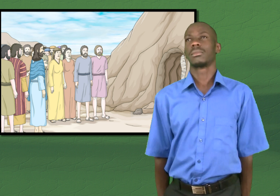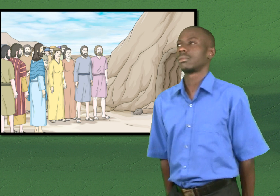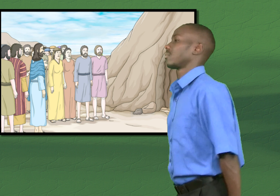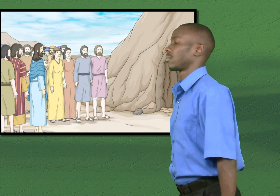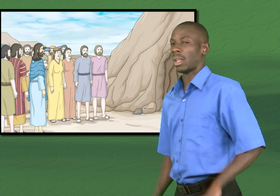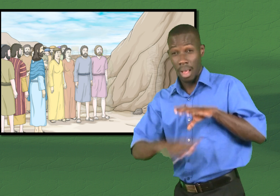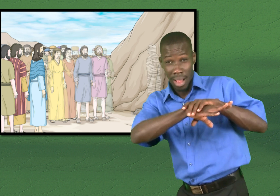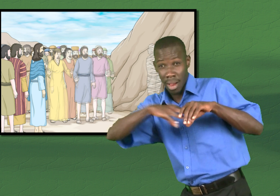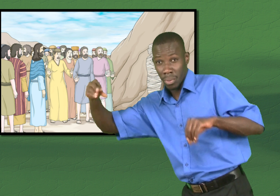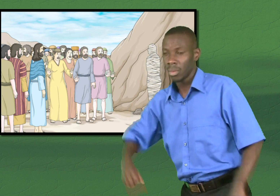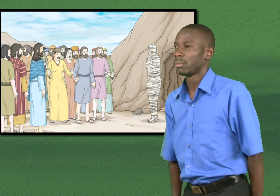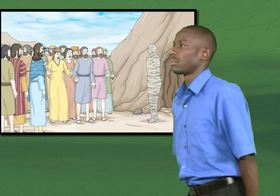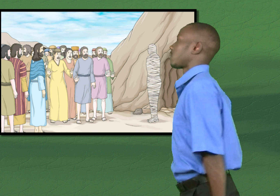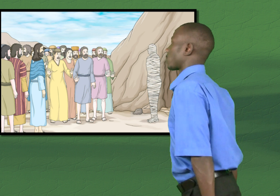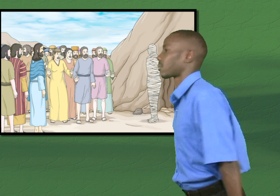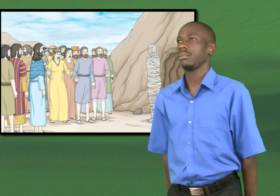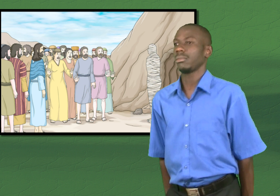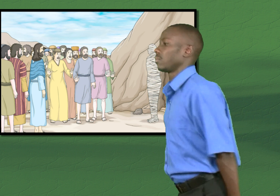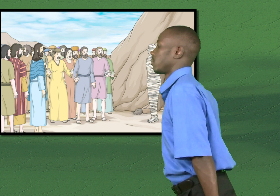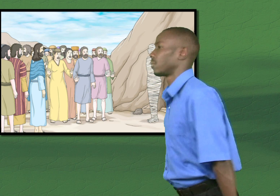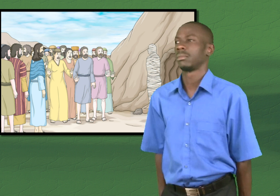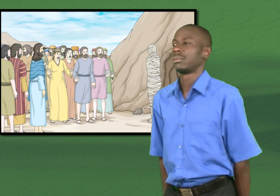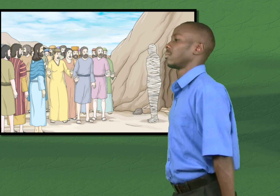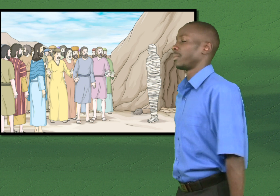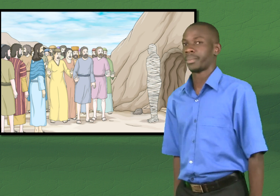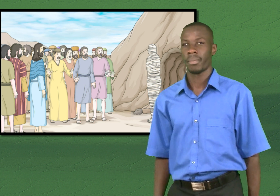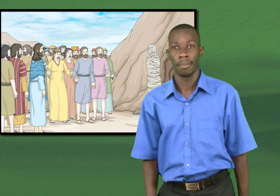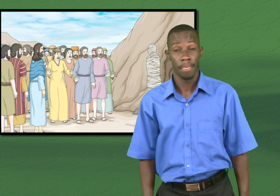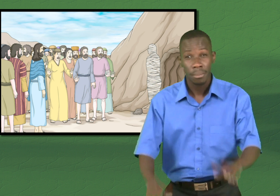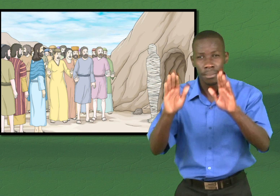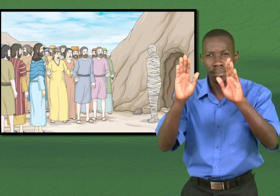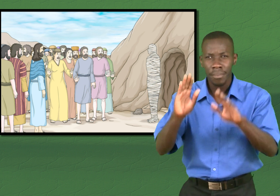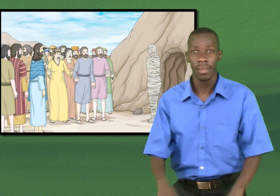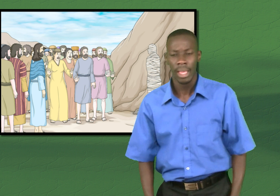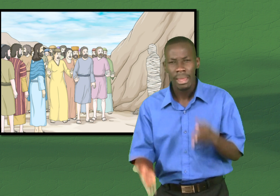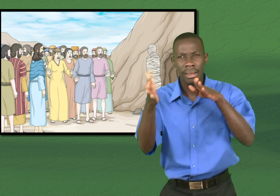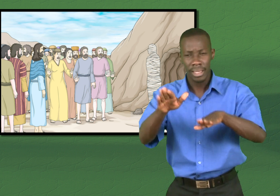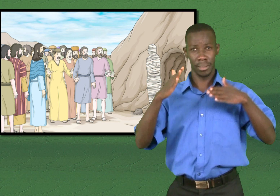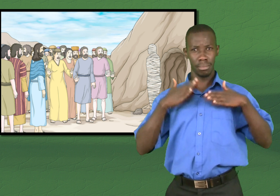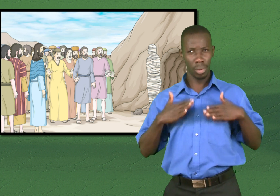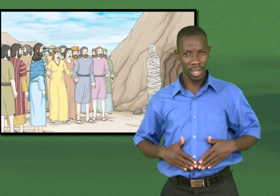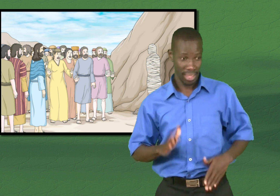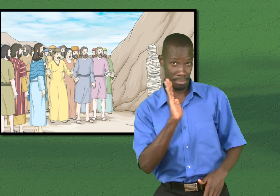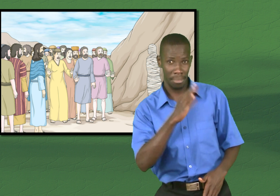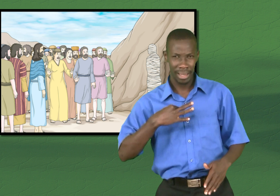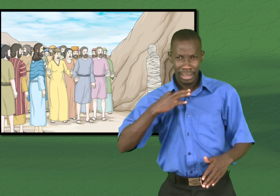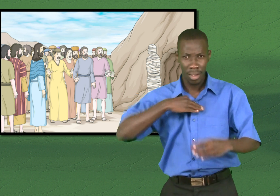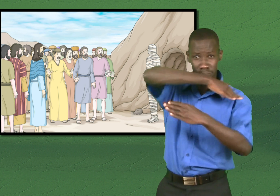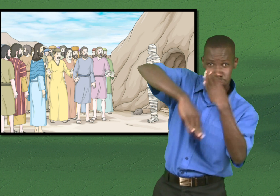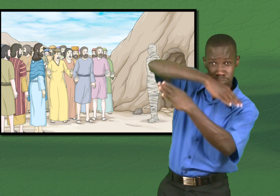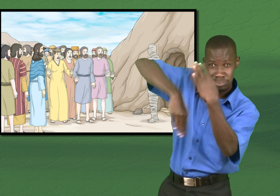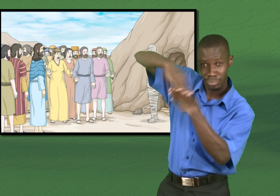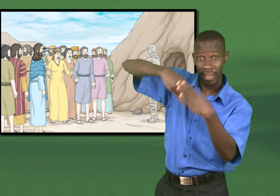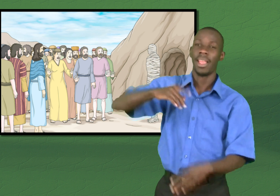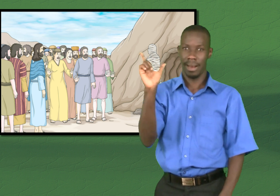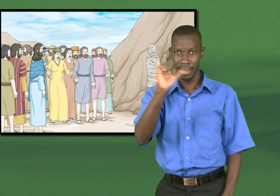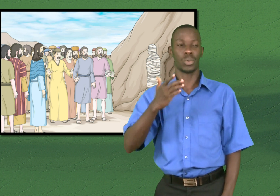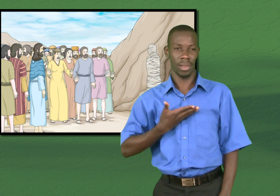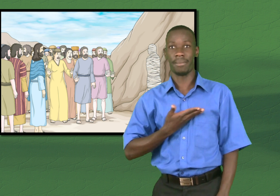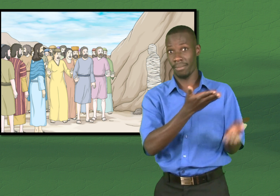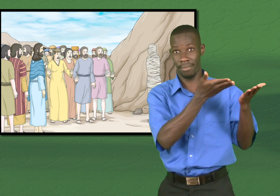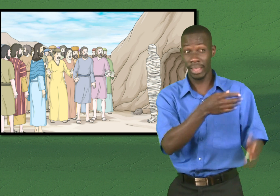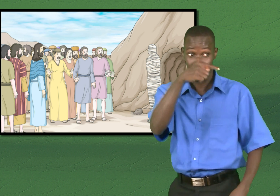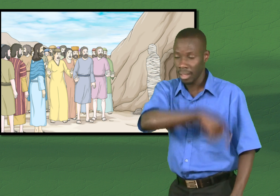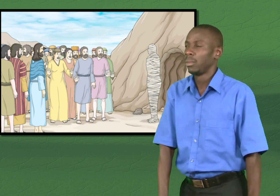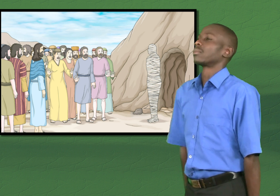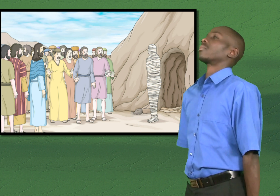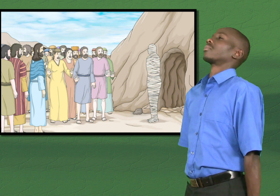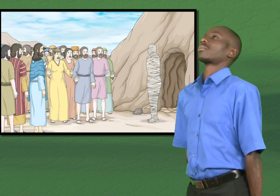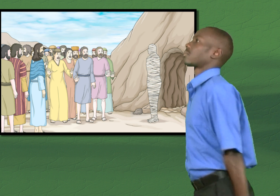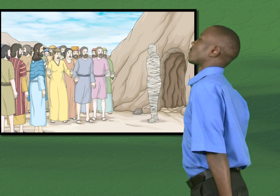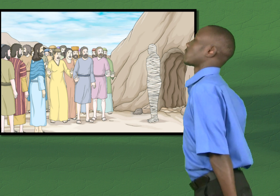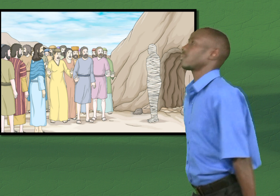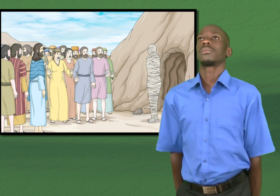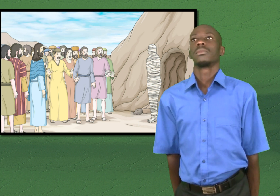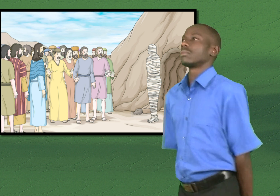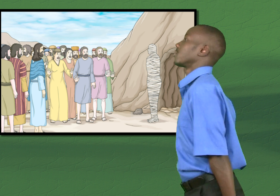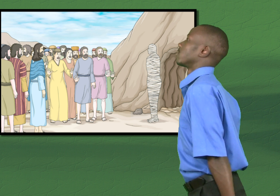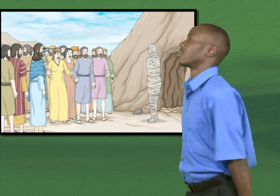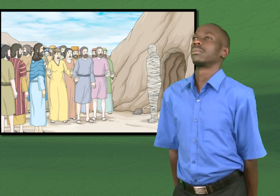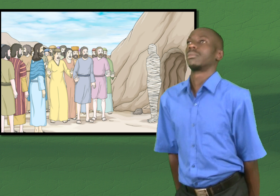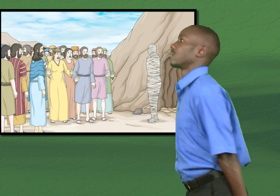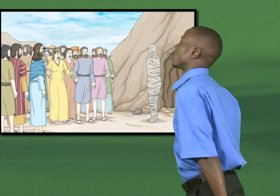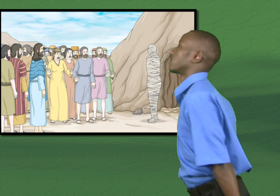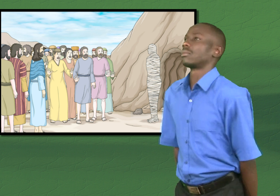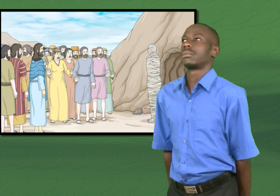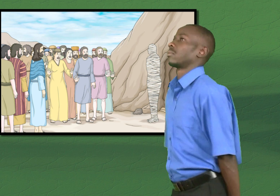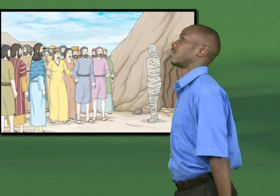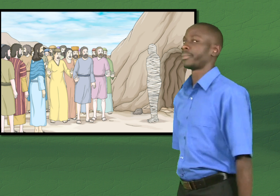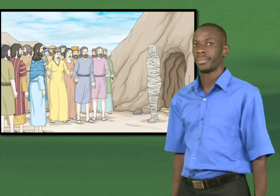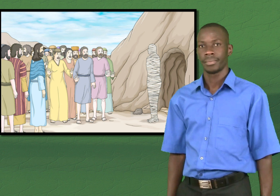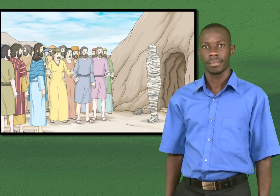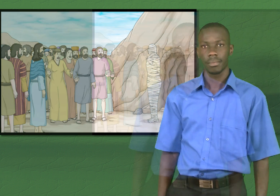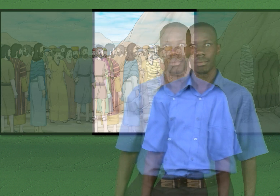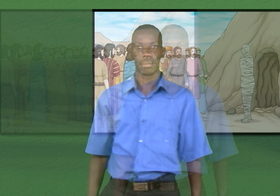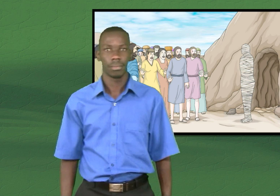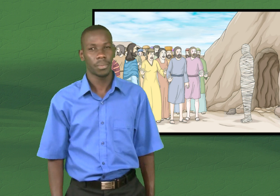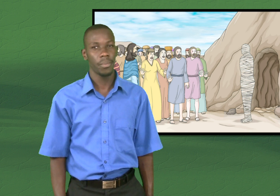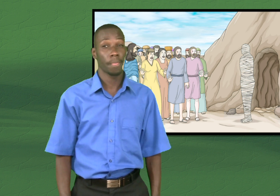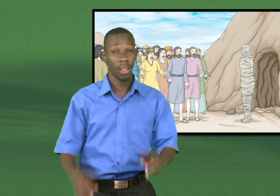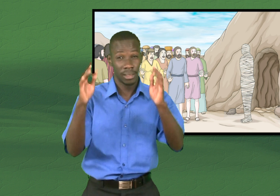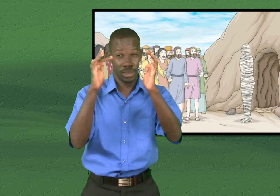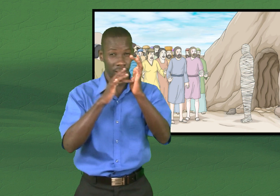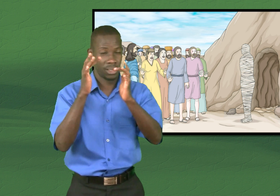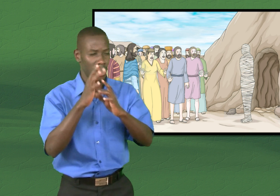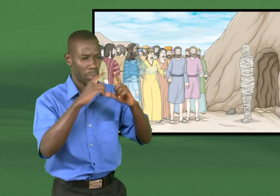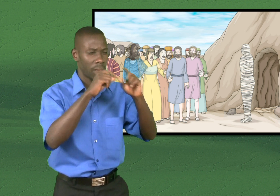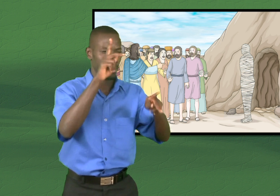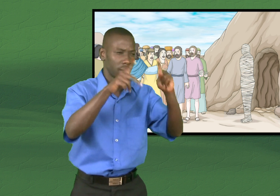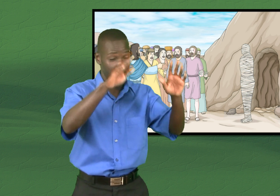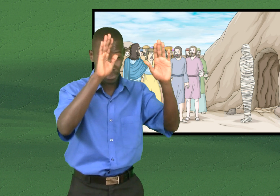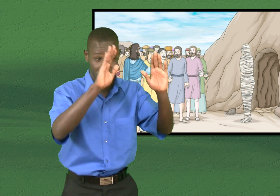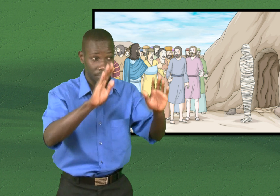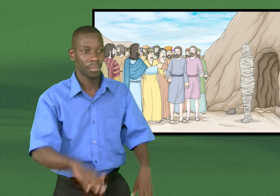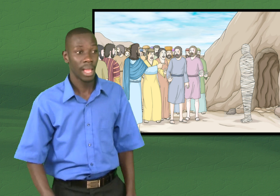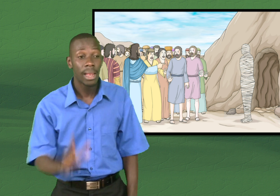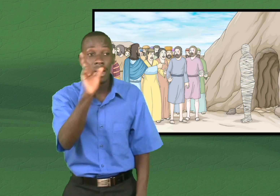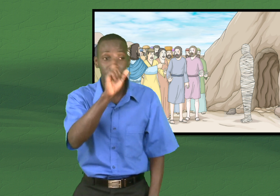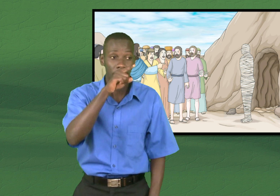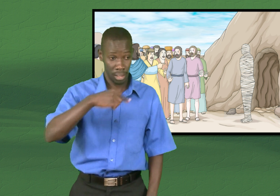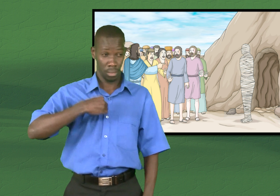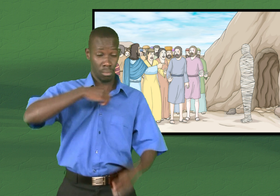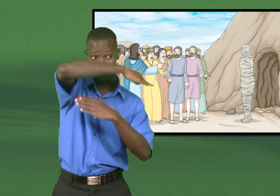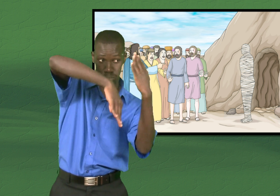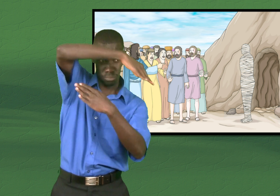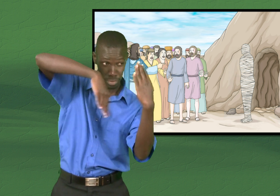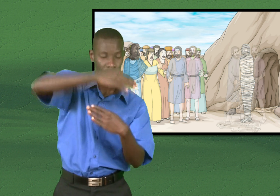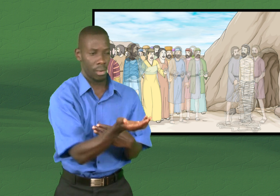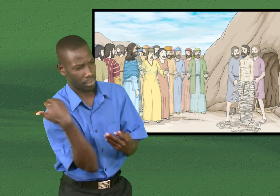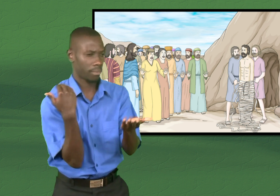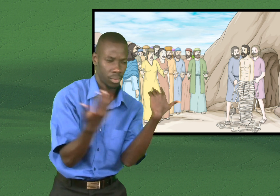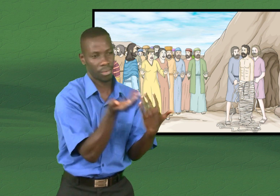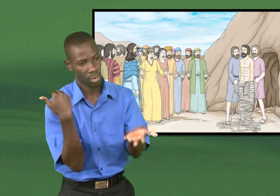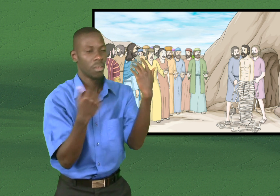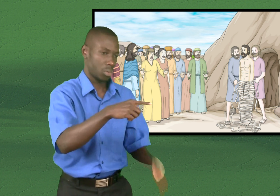The man who had been dead came out with his hands and feet bound in strips of linen, and his face wrapped in a cloth.